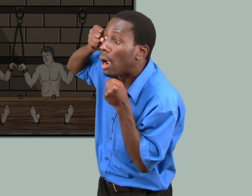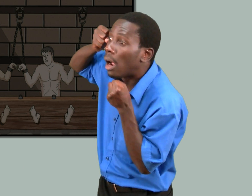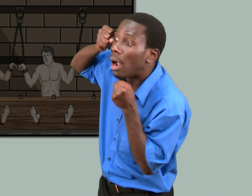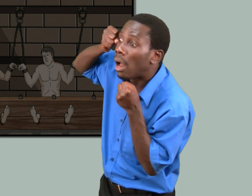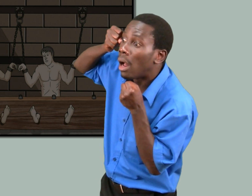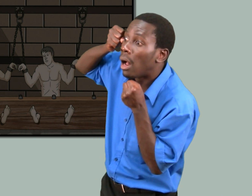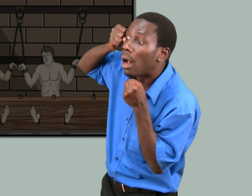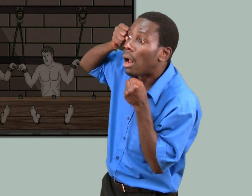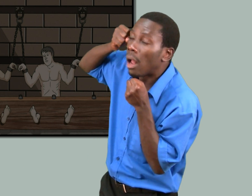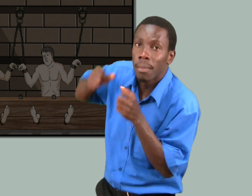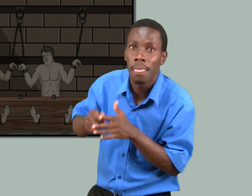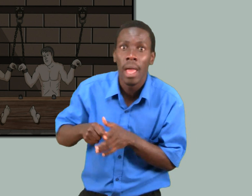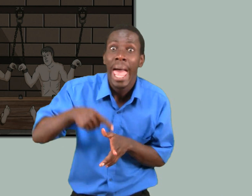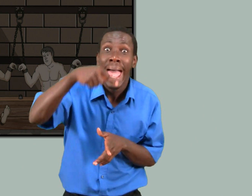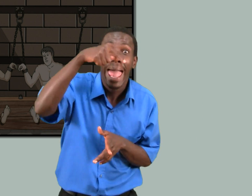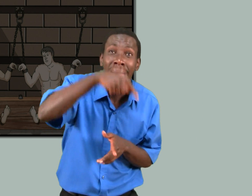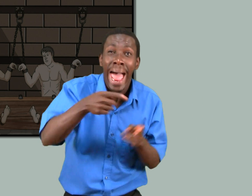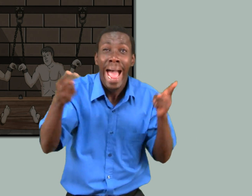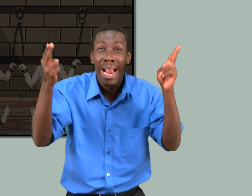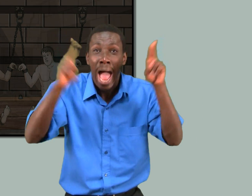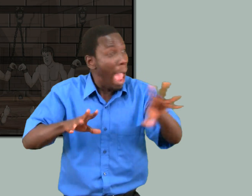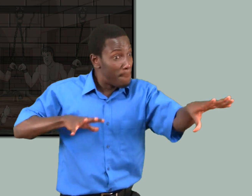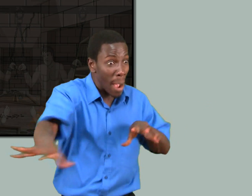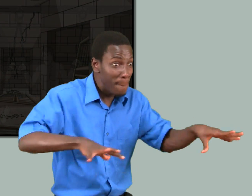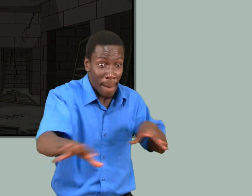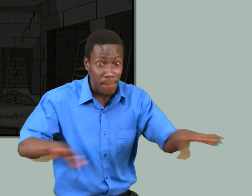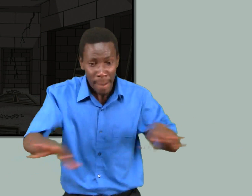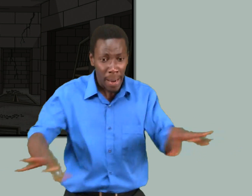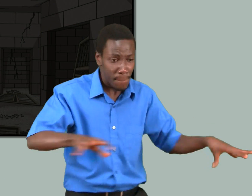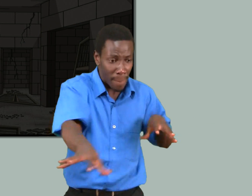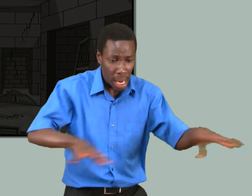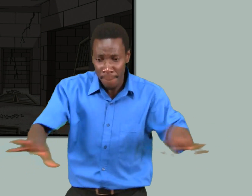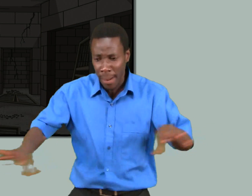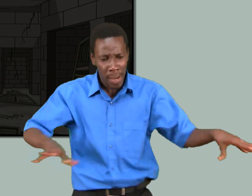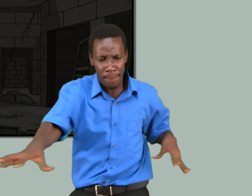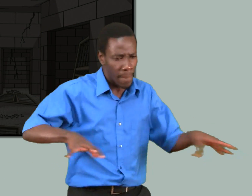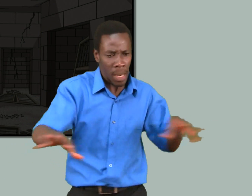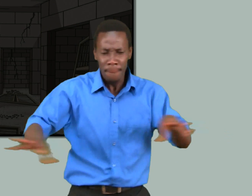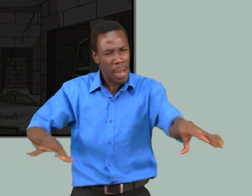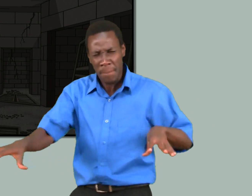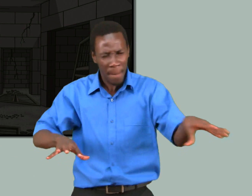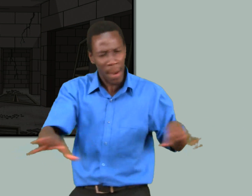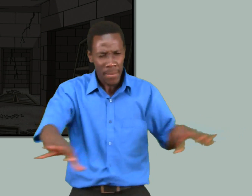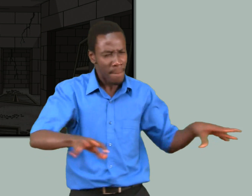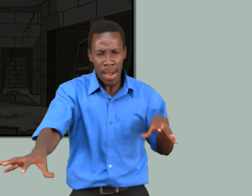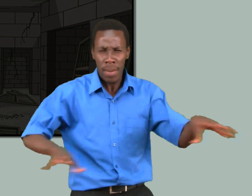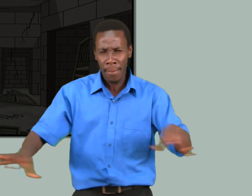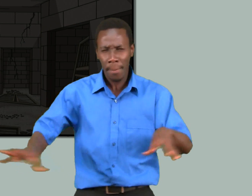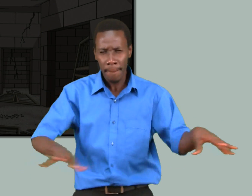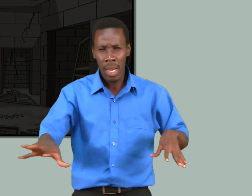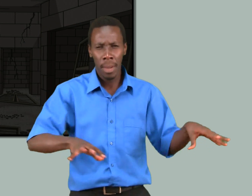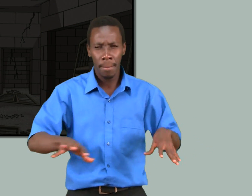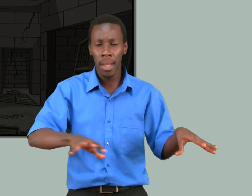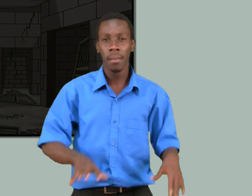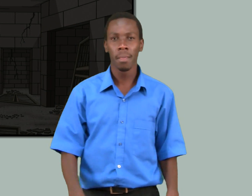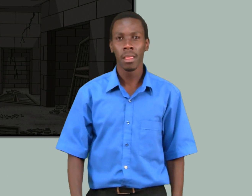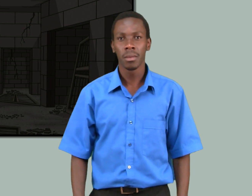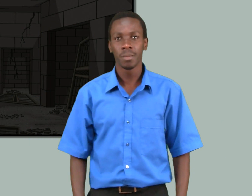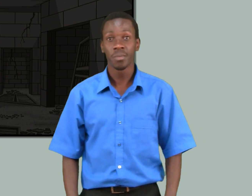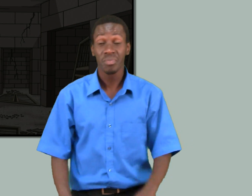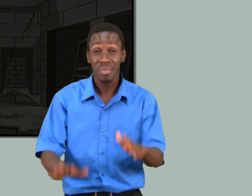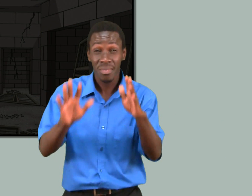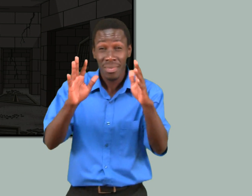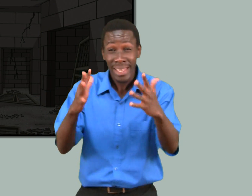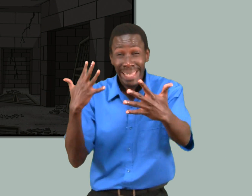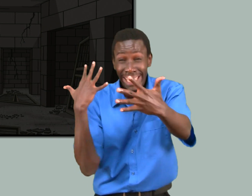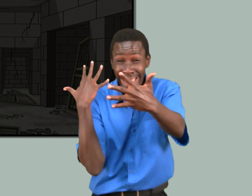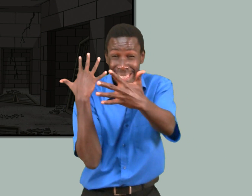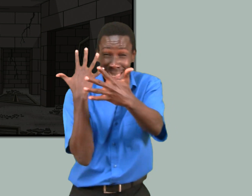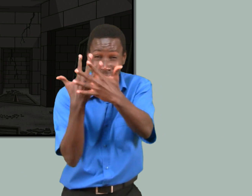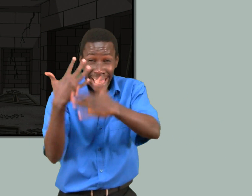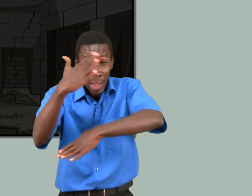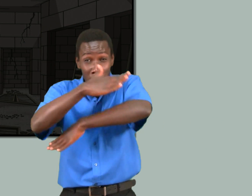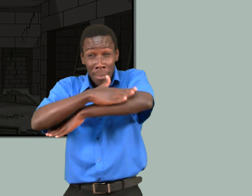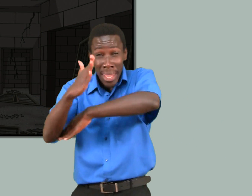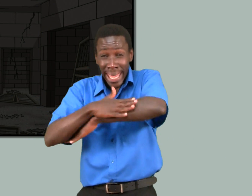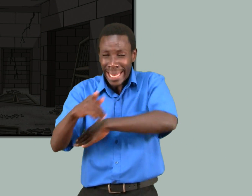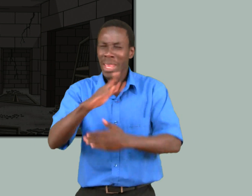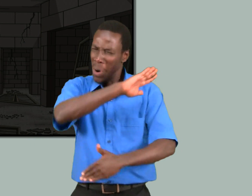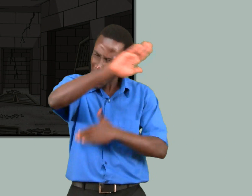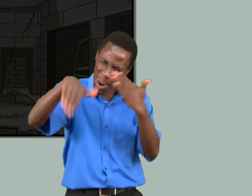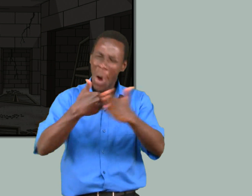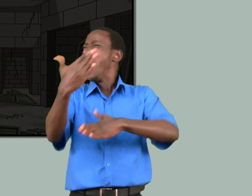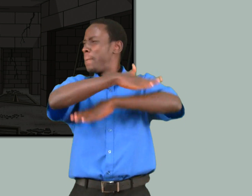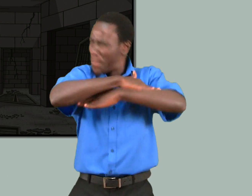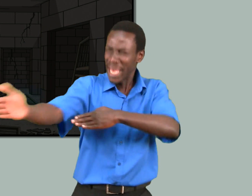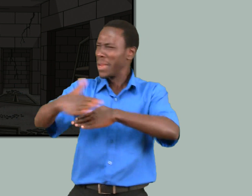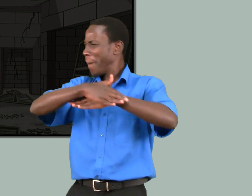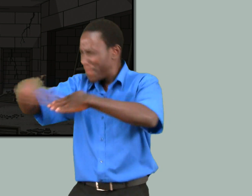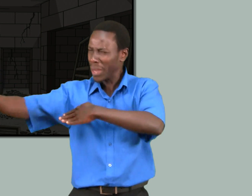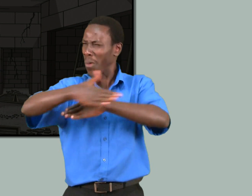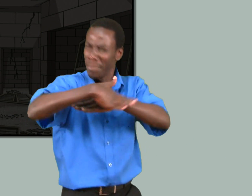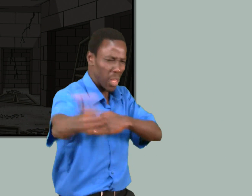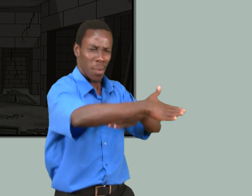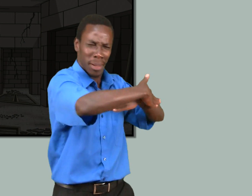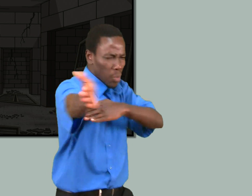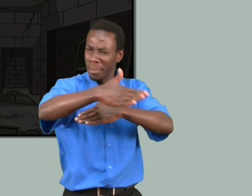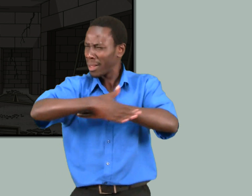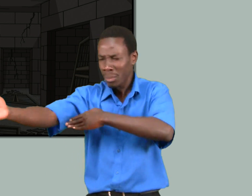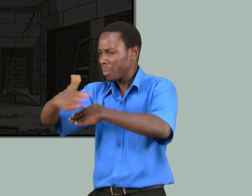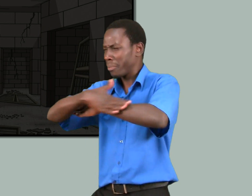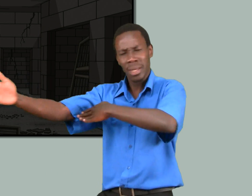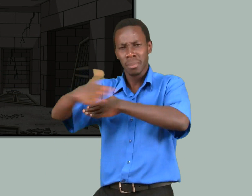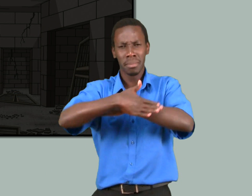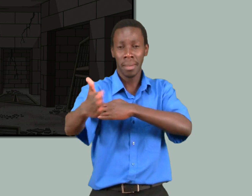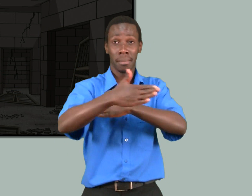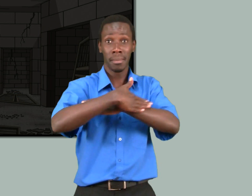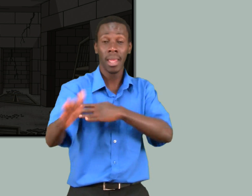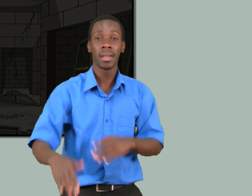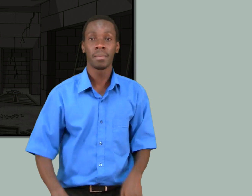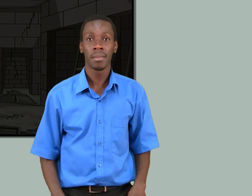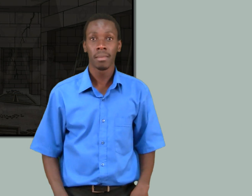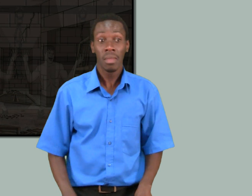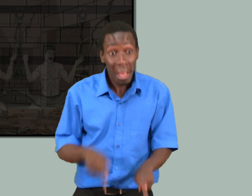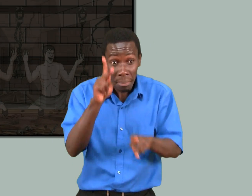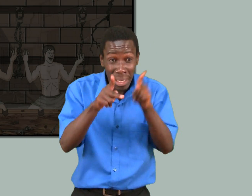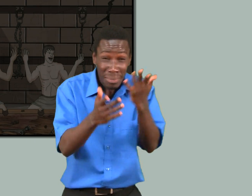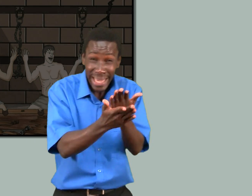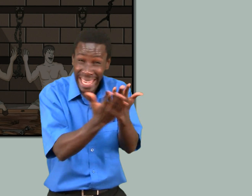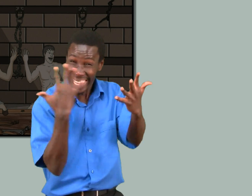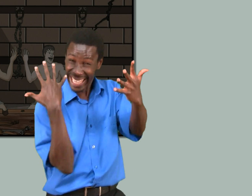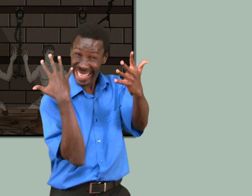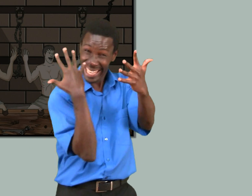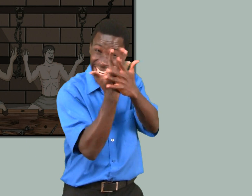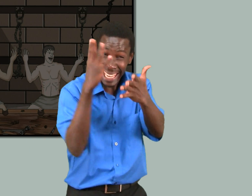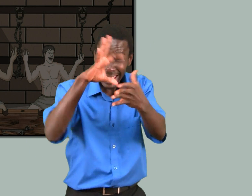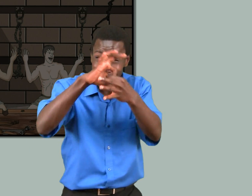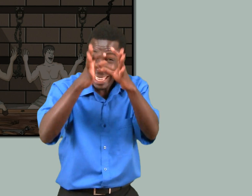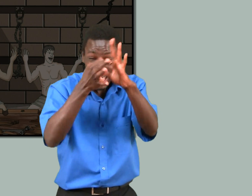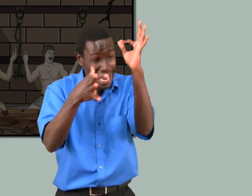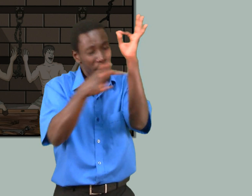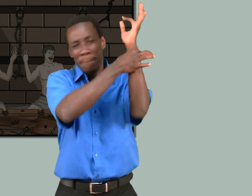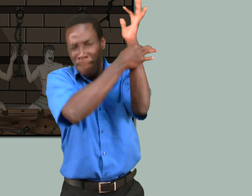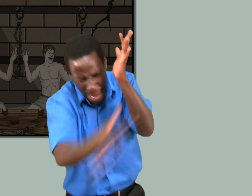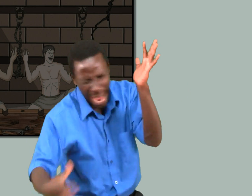Suddenly a strong earthquake shook the foundations of the prison.